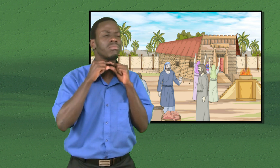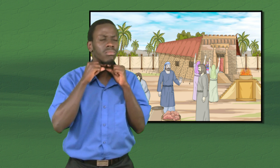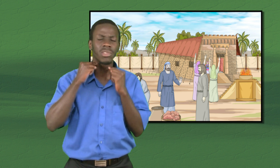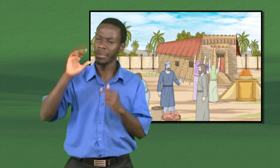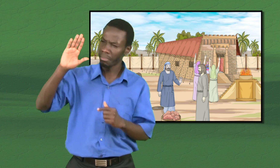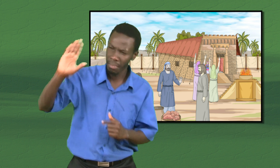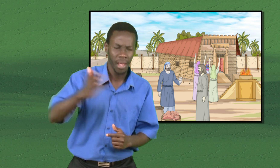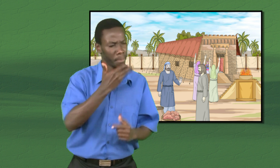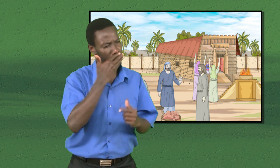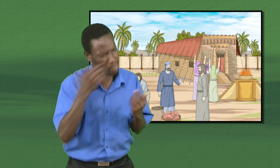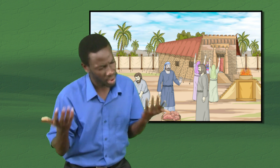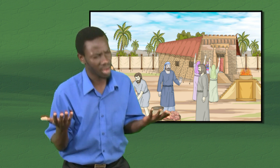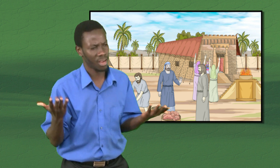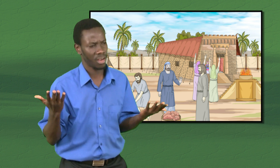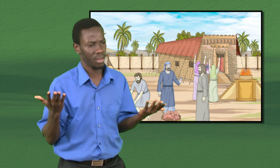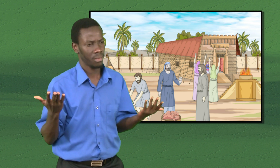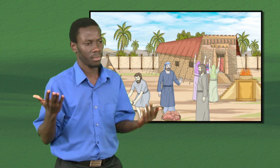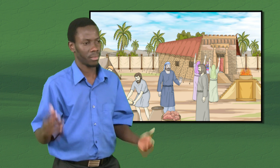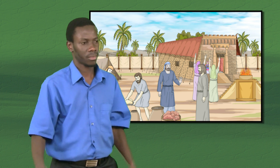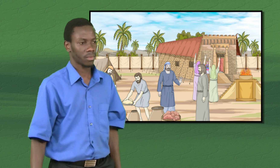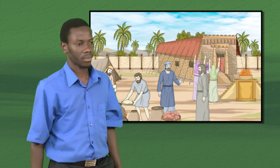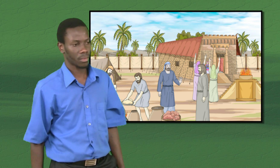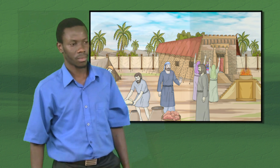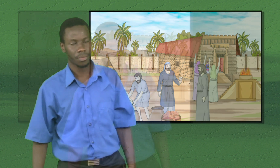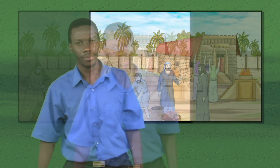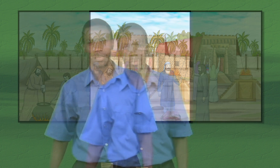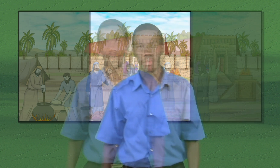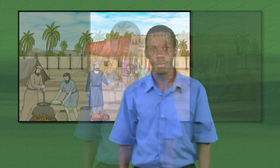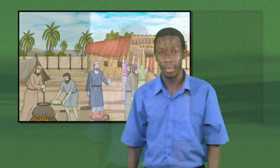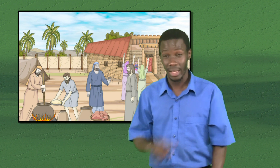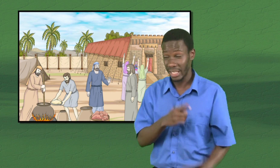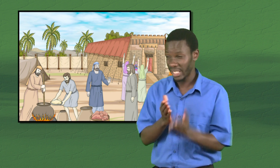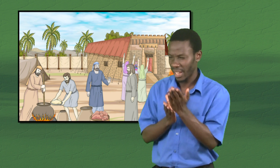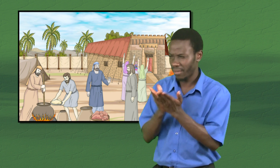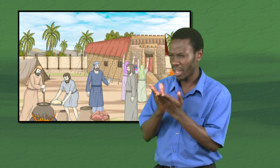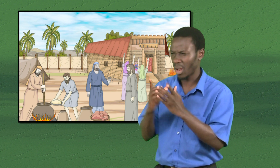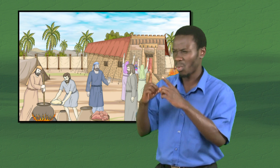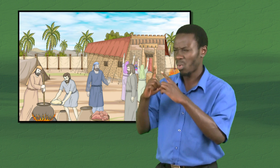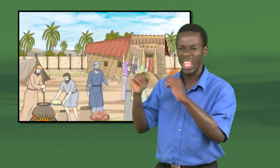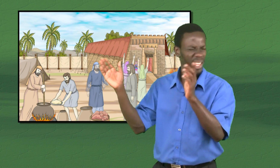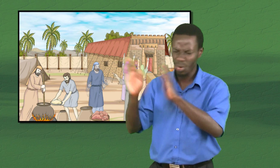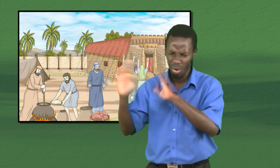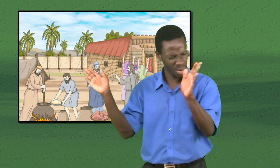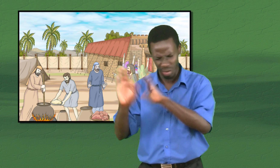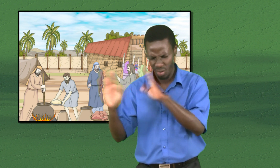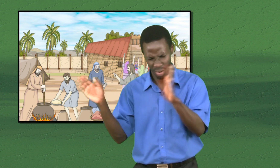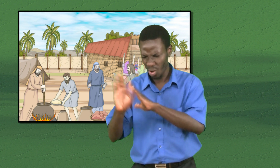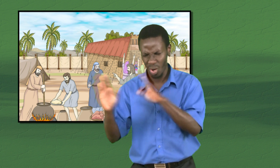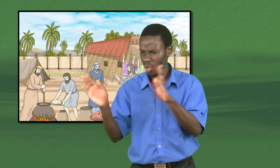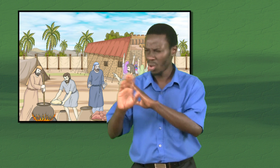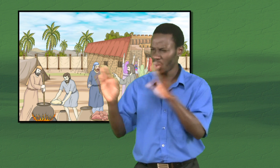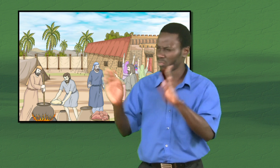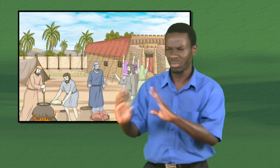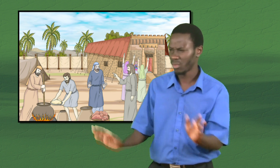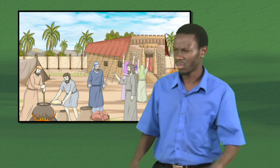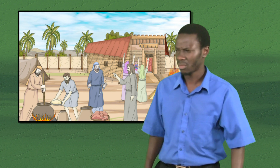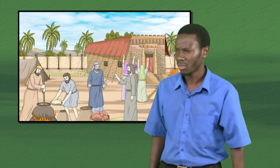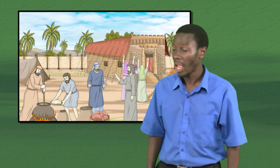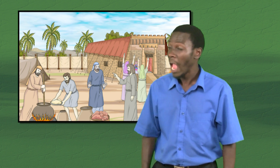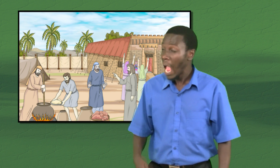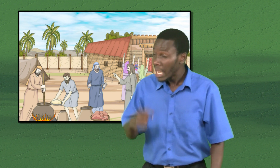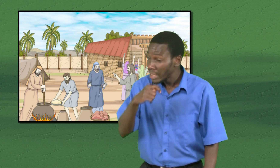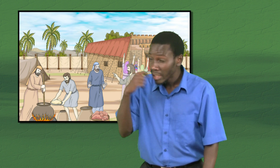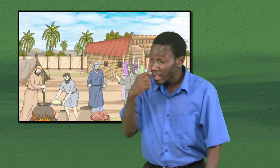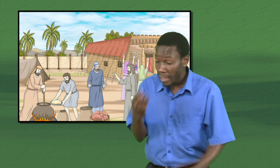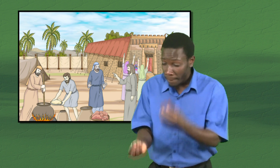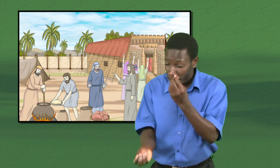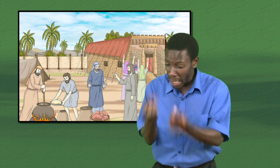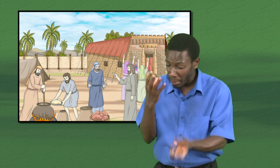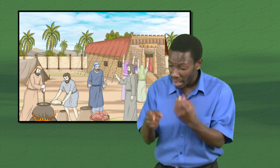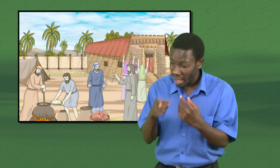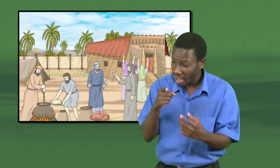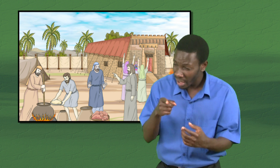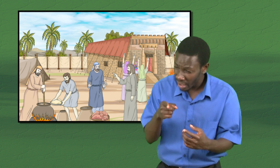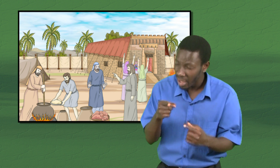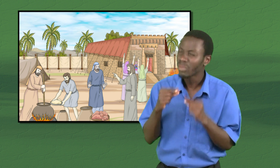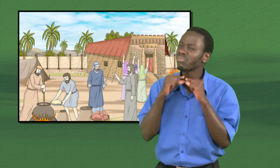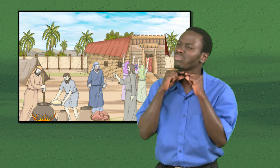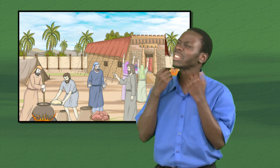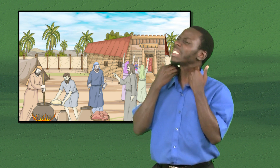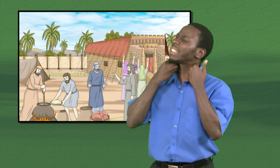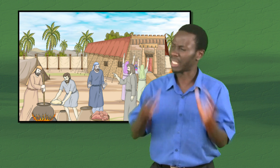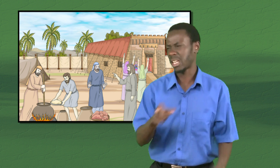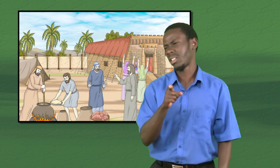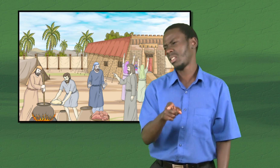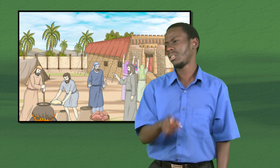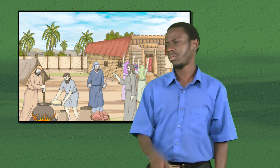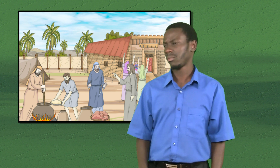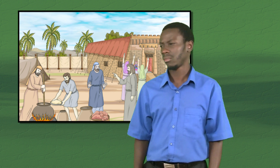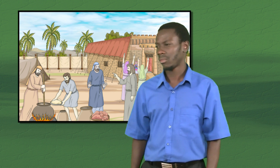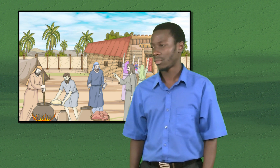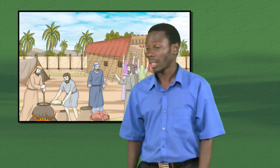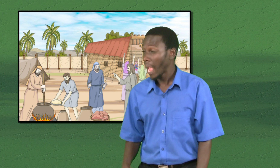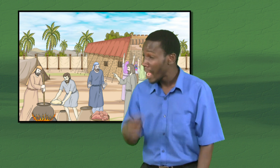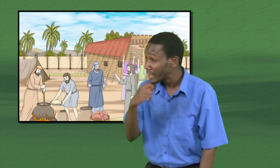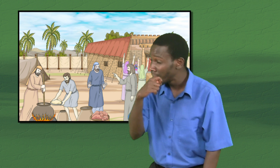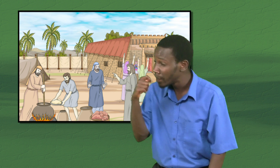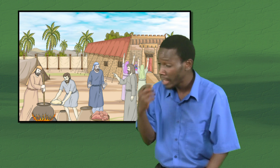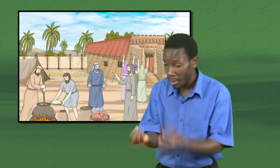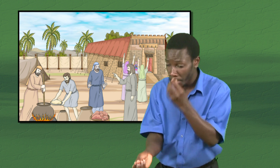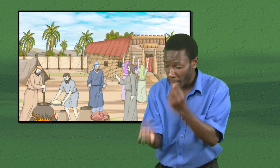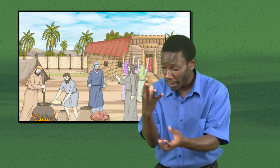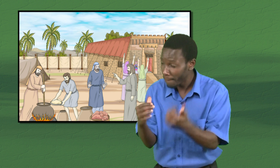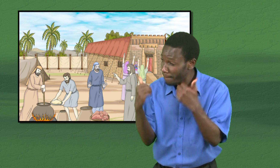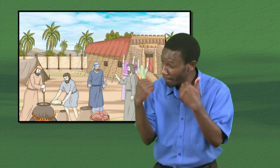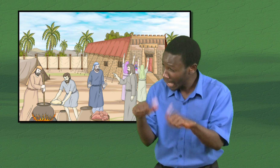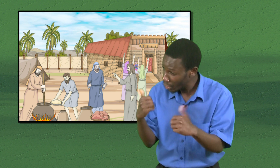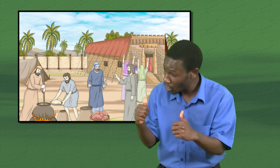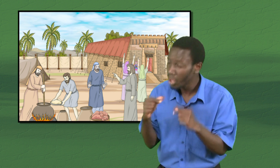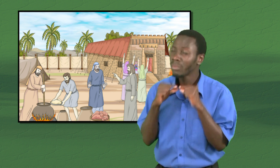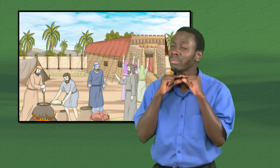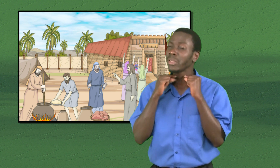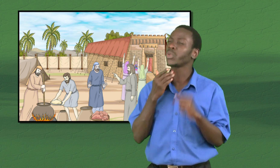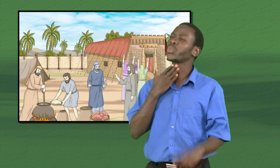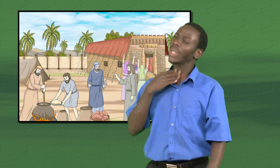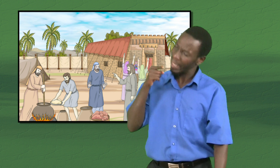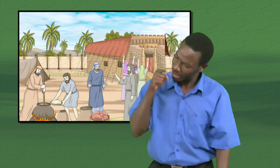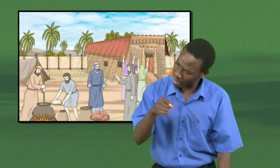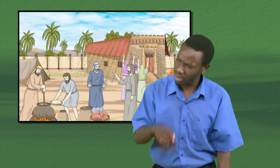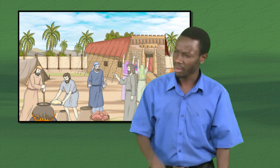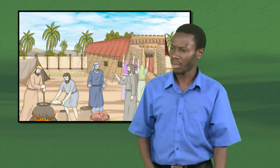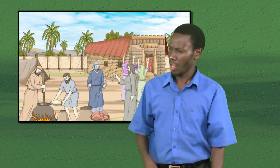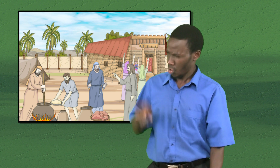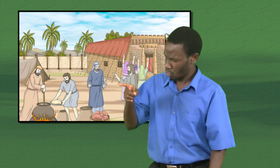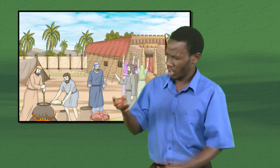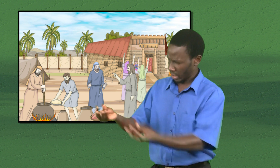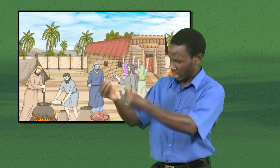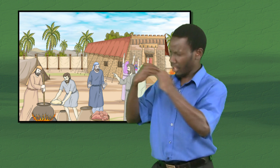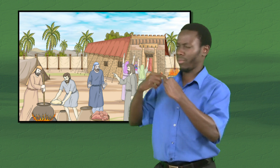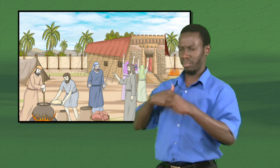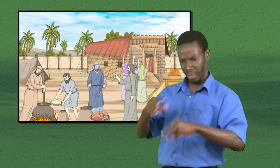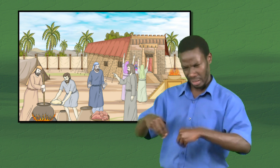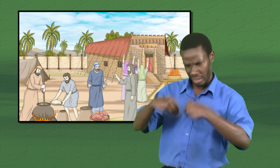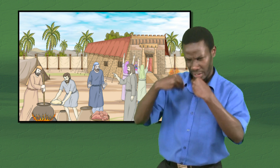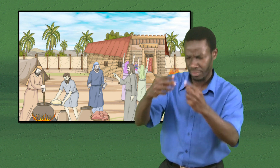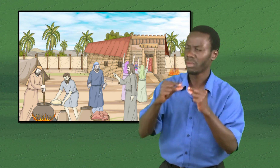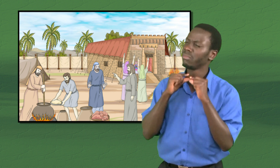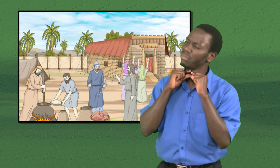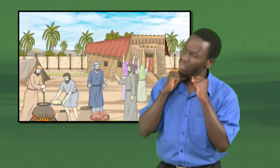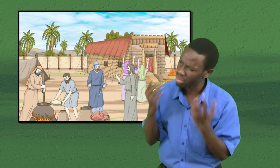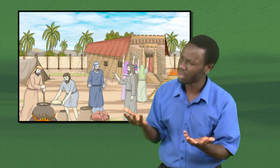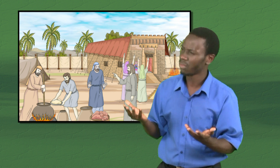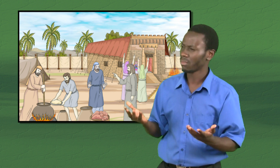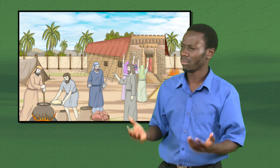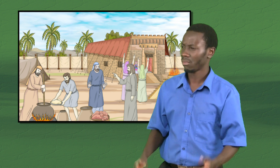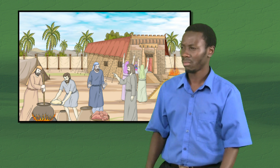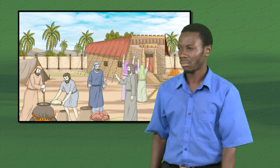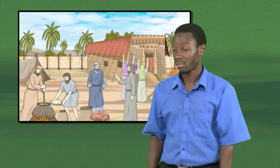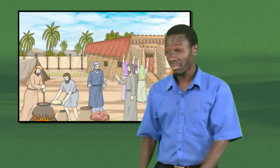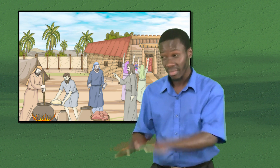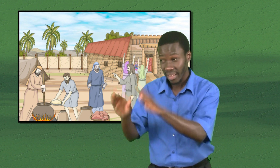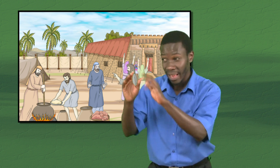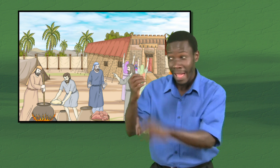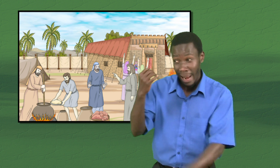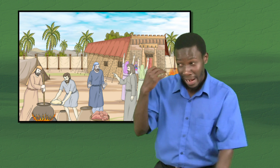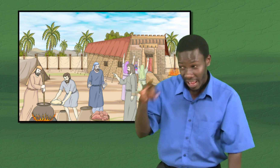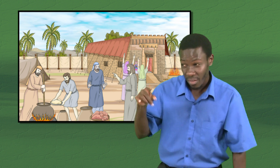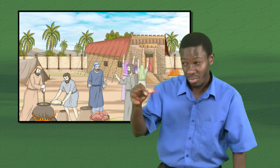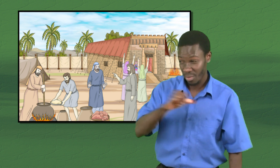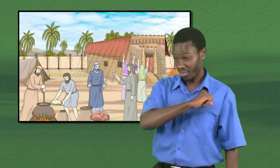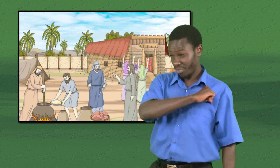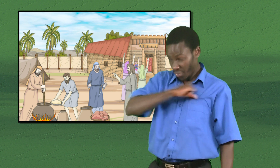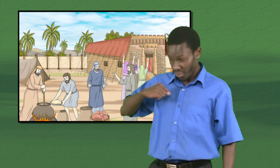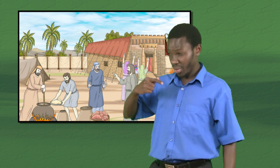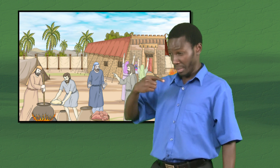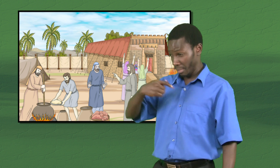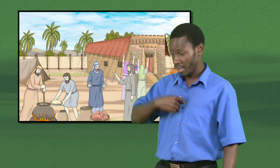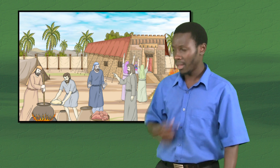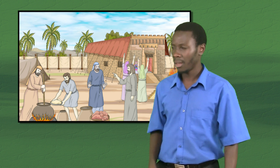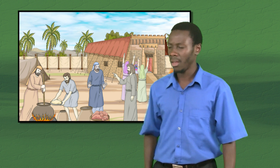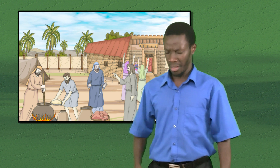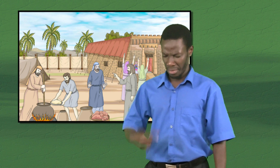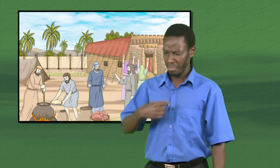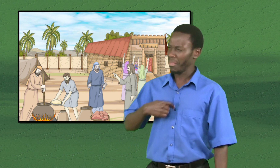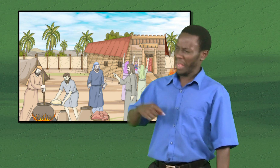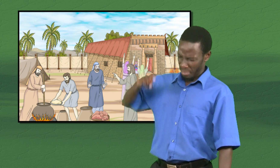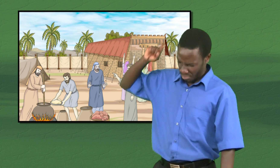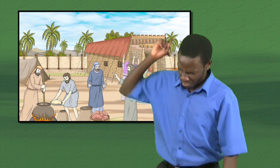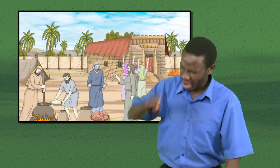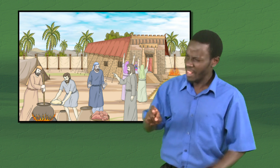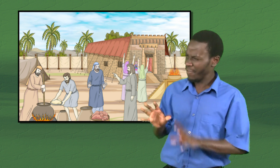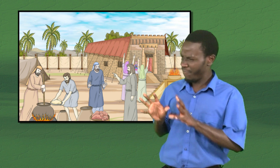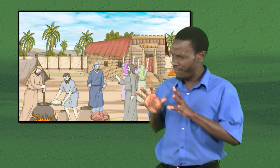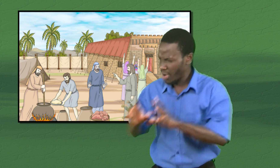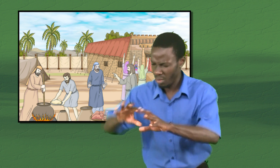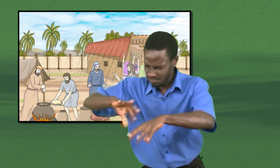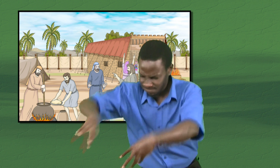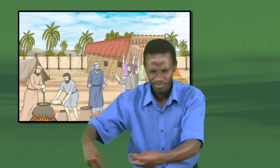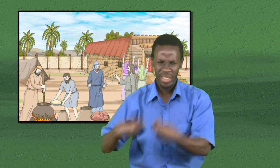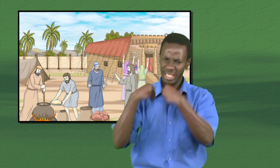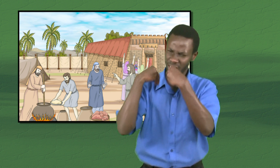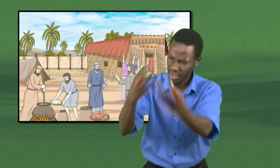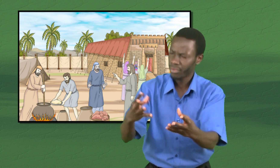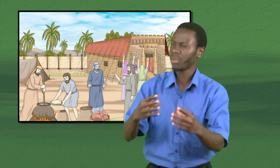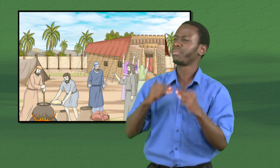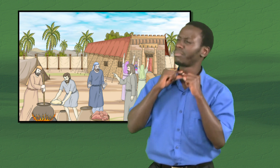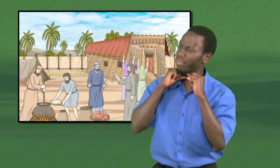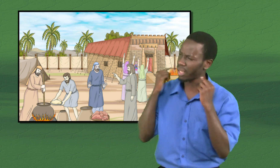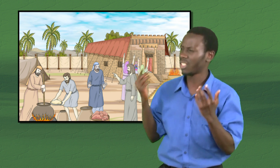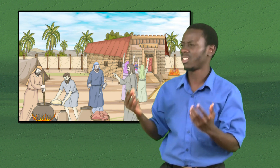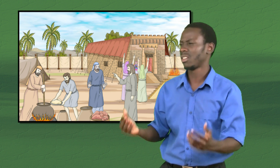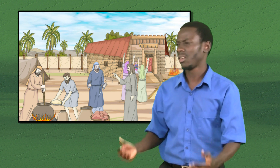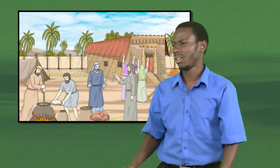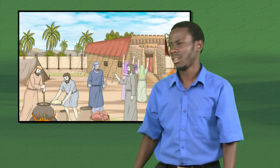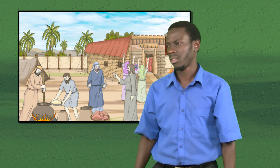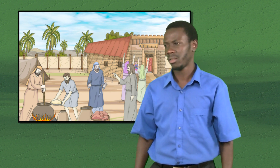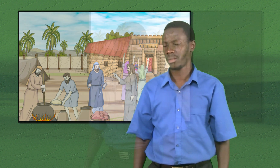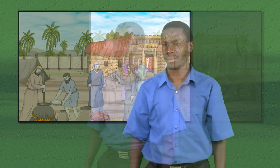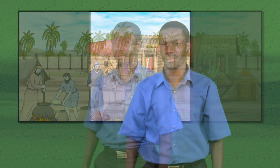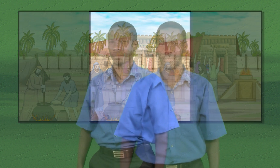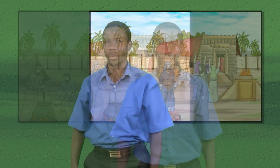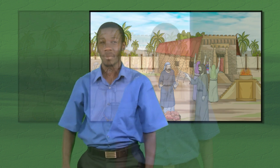And if any man said to him, “The fat must be burned first; then you may take whatever you want,” the servant would reply, “No, you must give it to me right now.